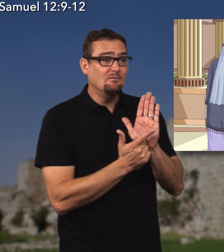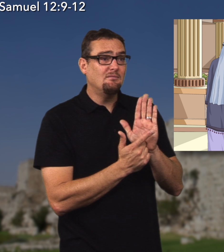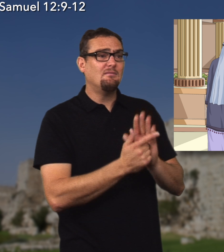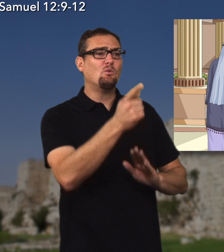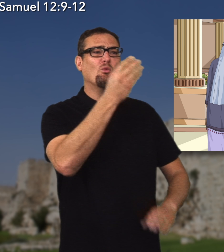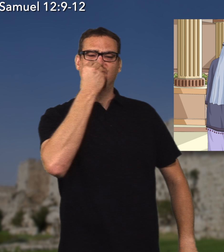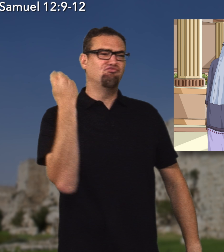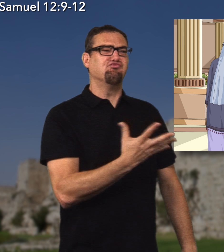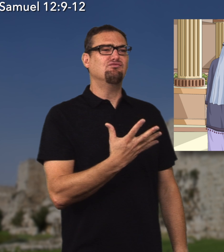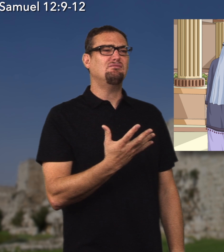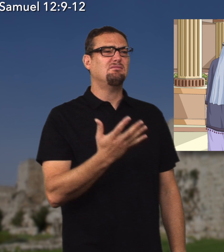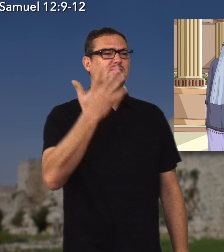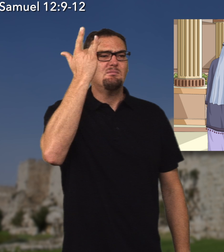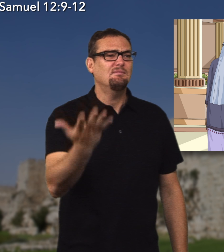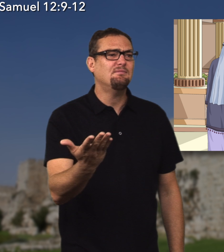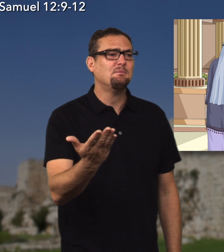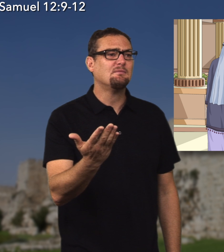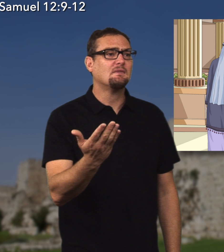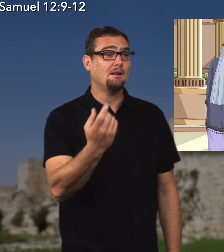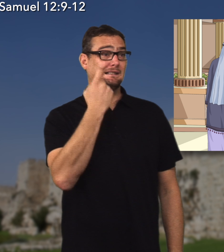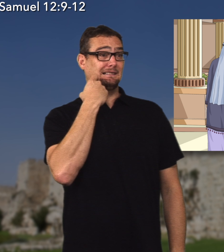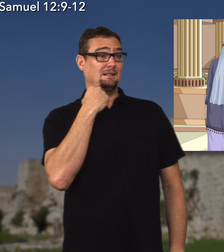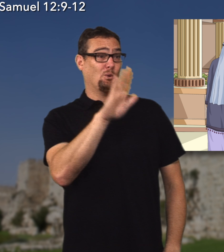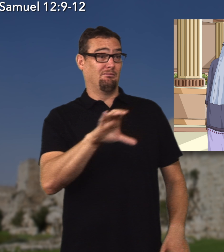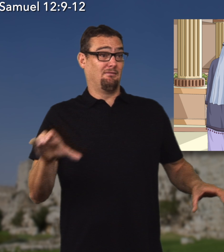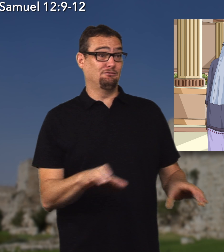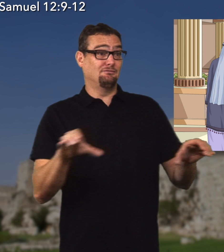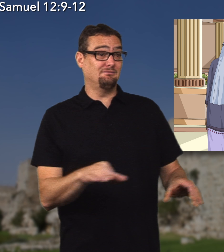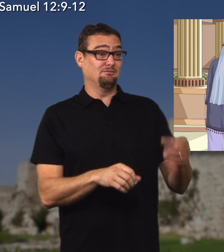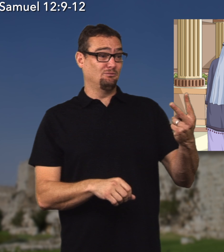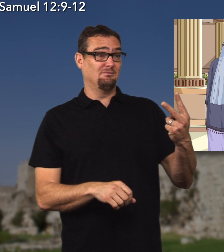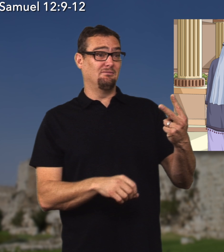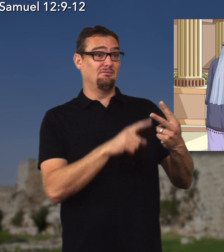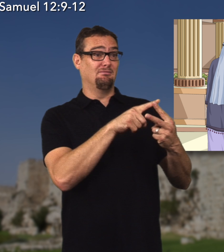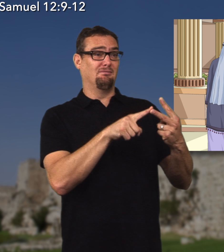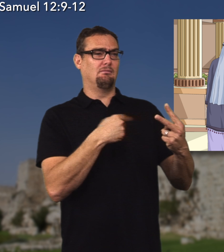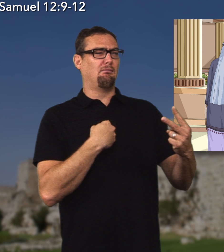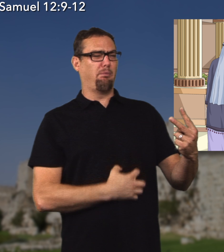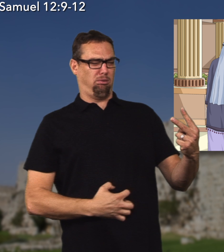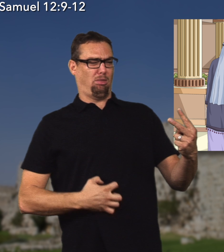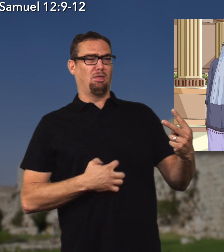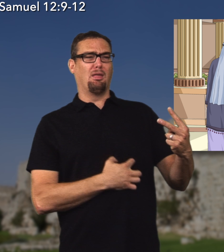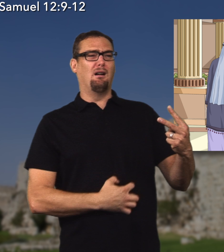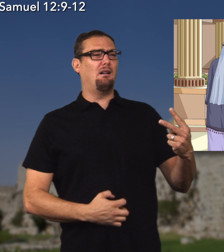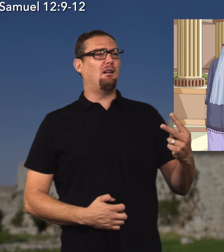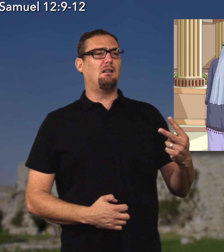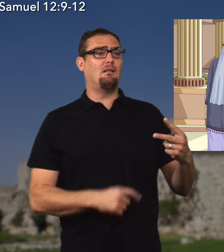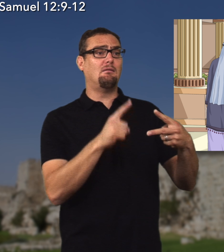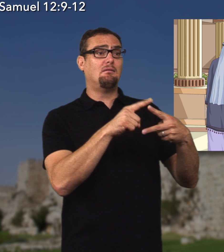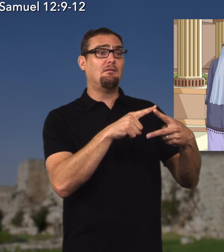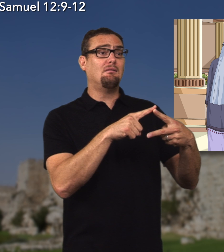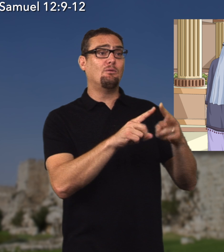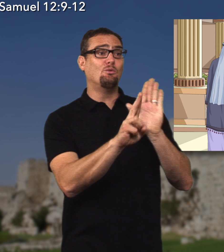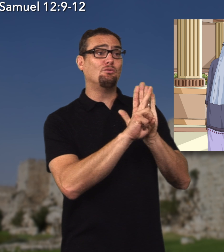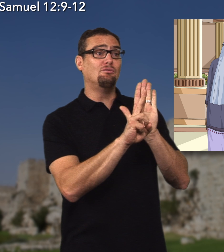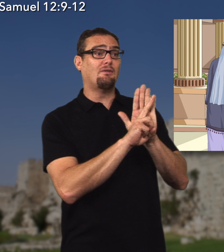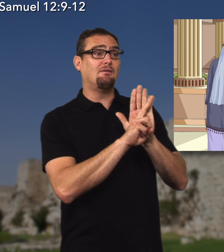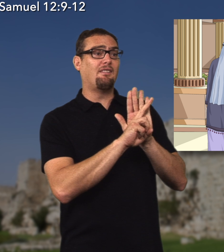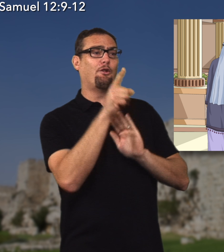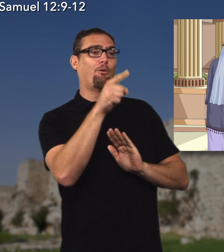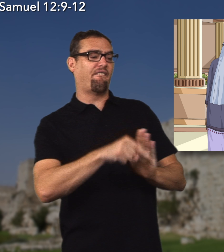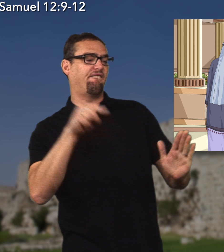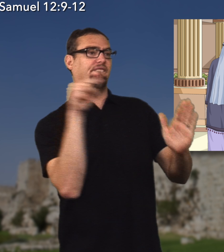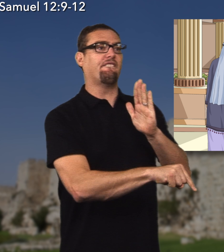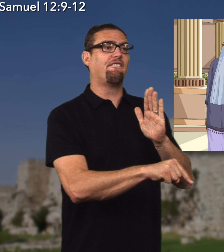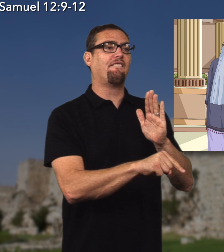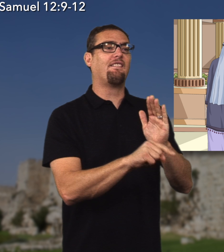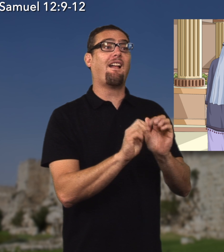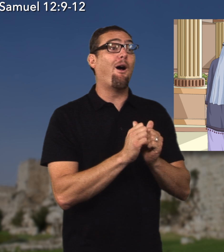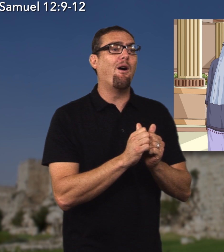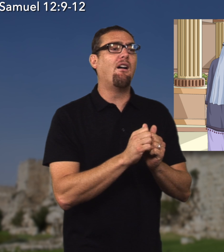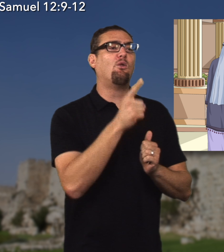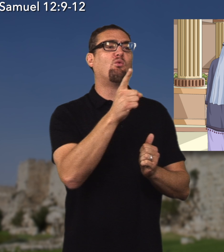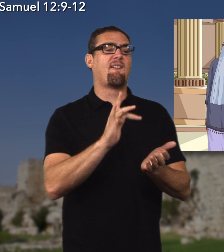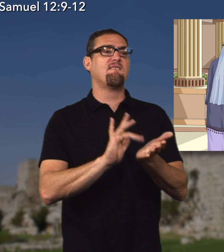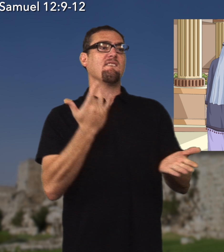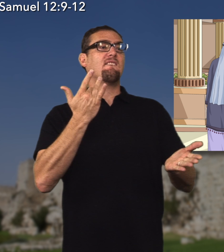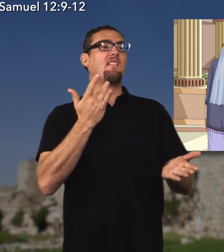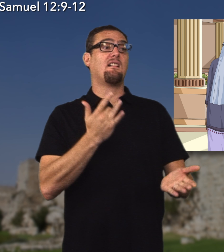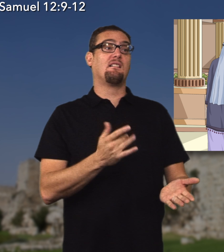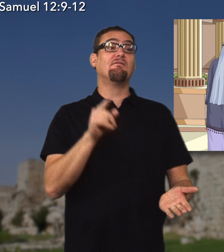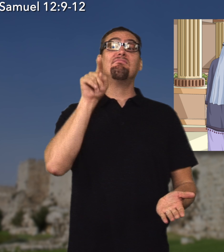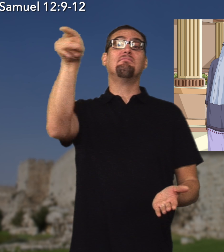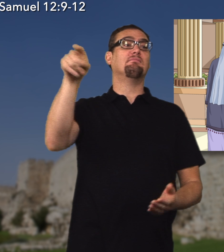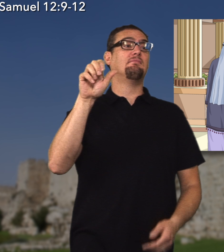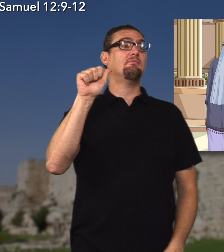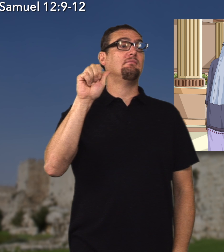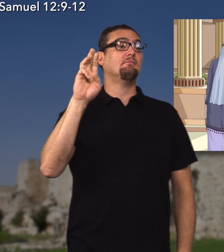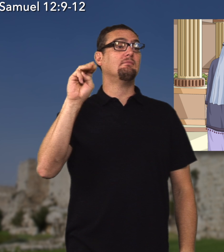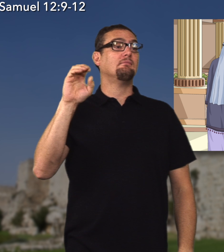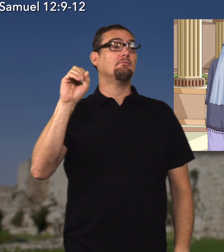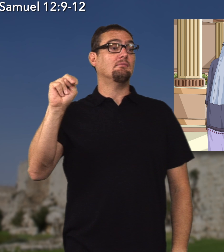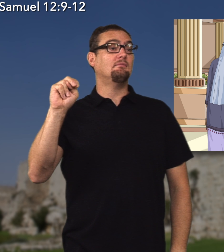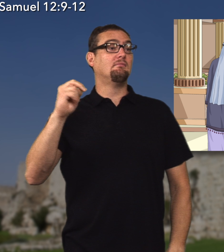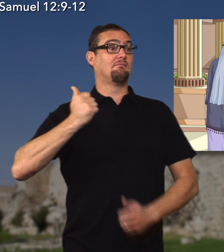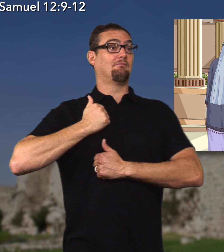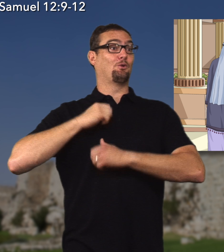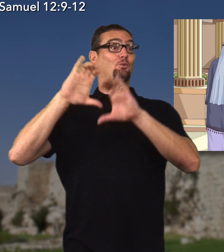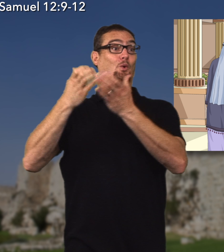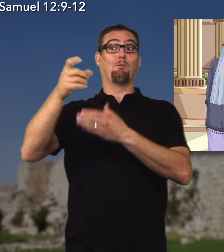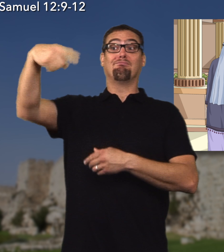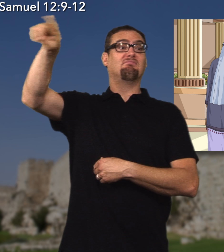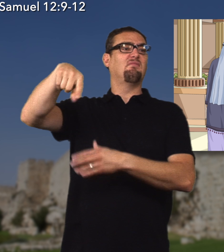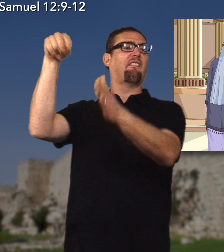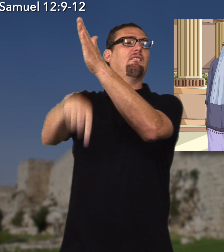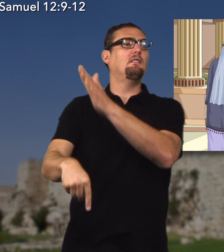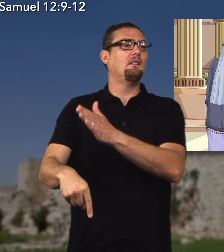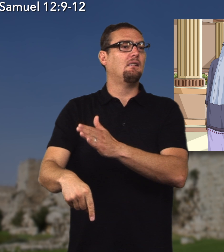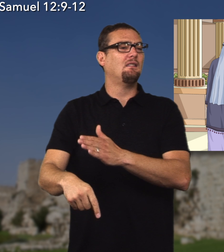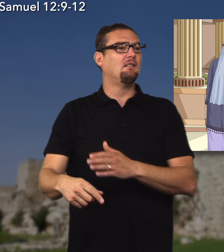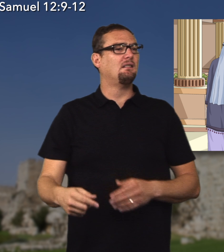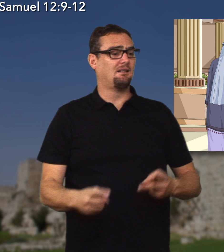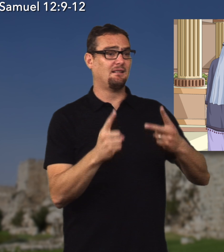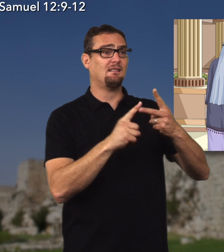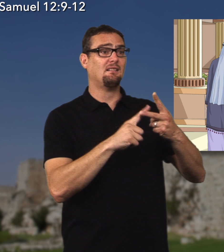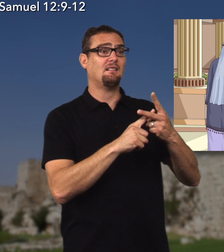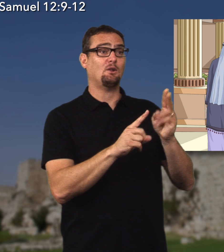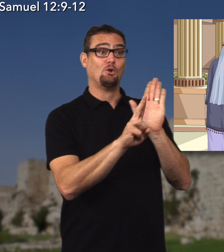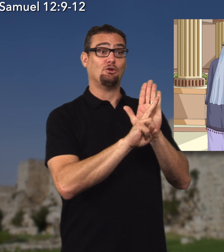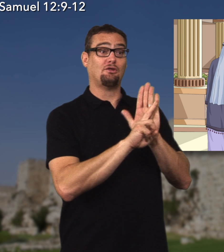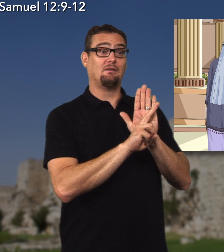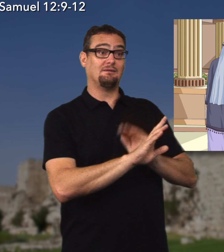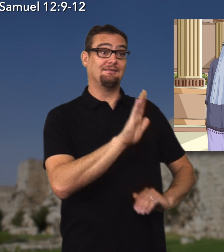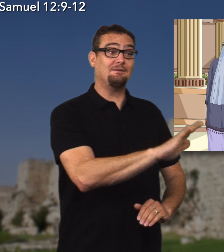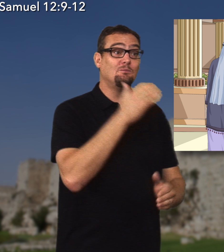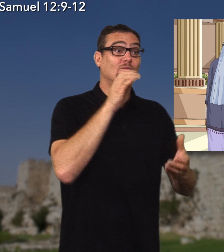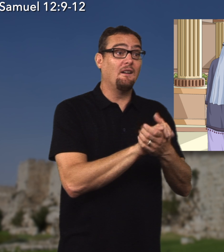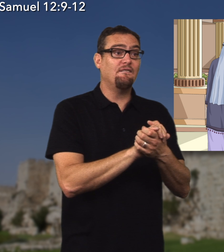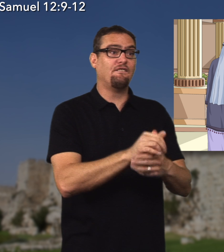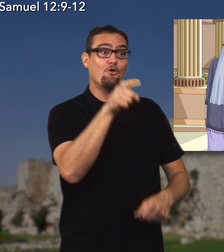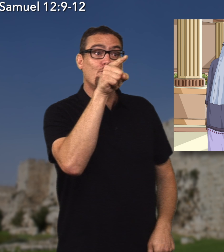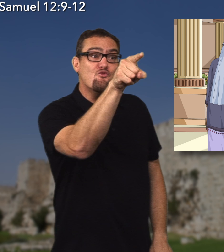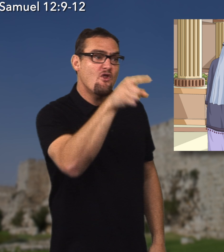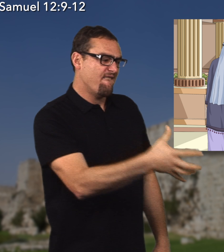You put Uriah the Hittite to the sword and took his wife as your own, for you have slain him with the sword of the Ammonites.